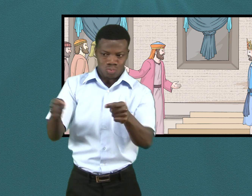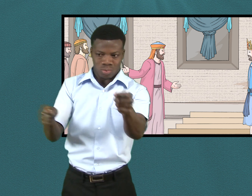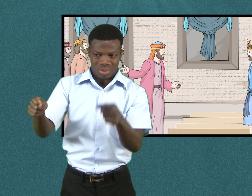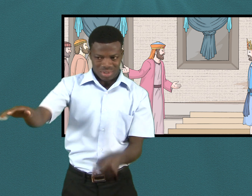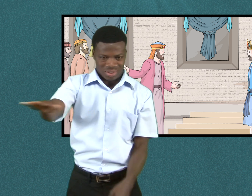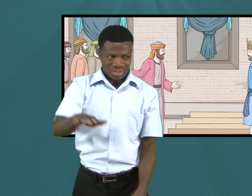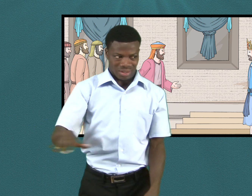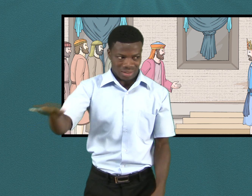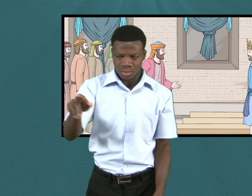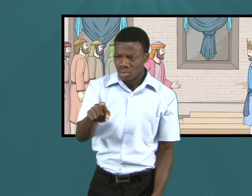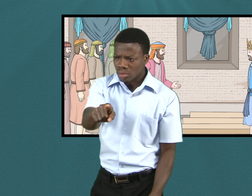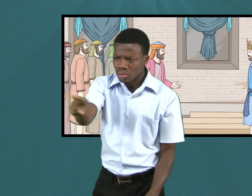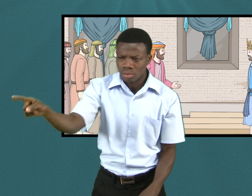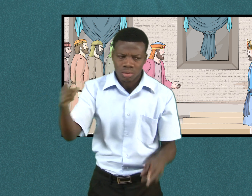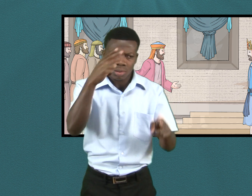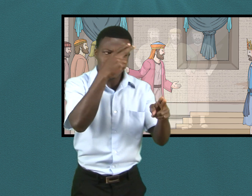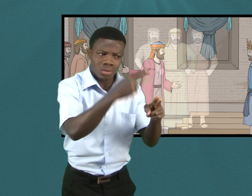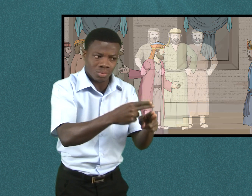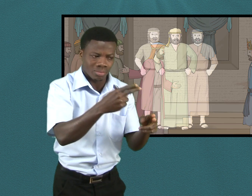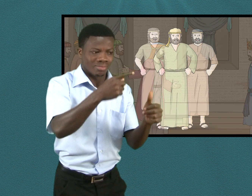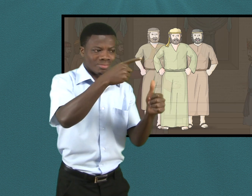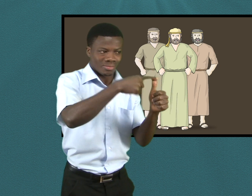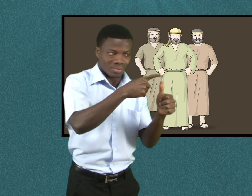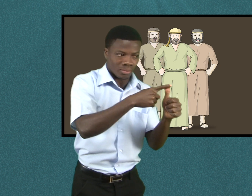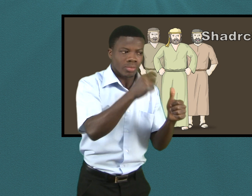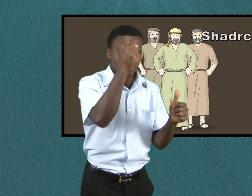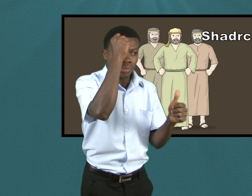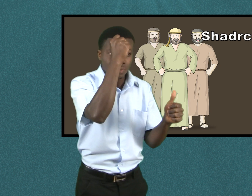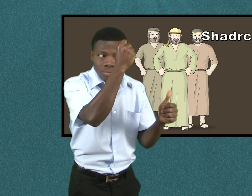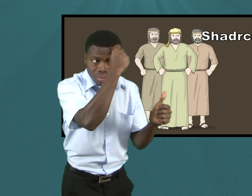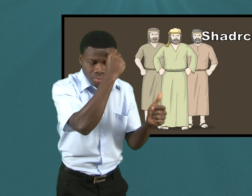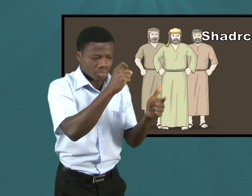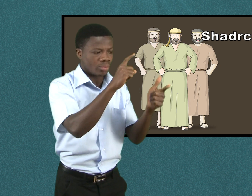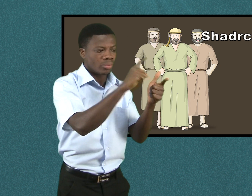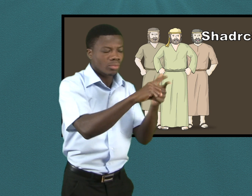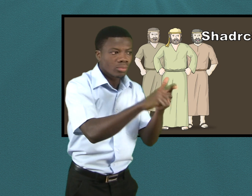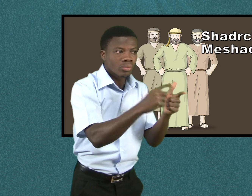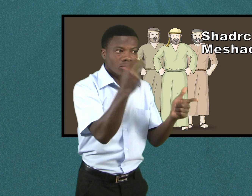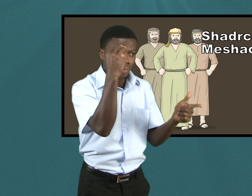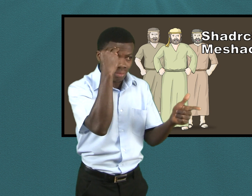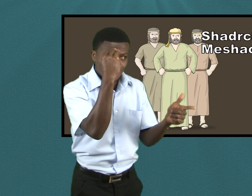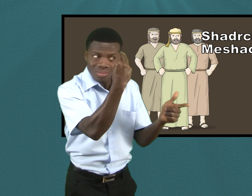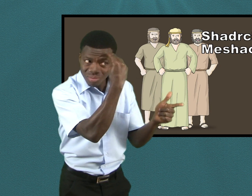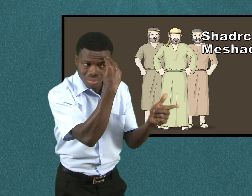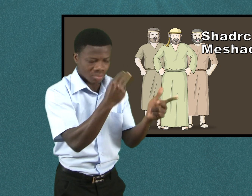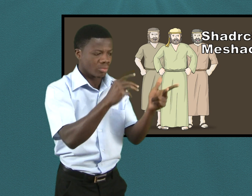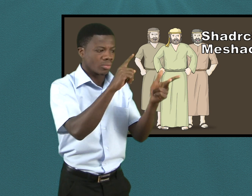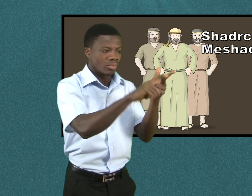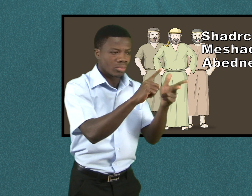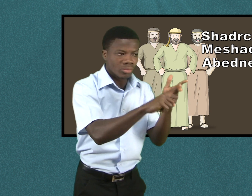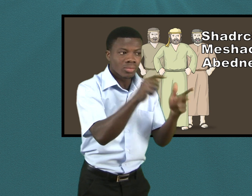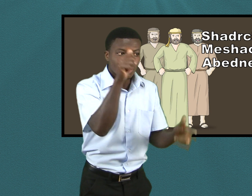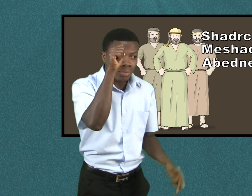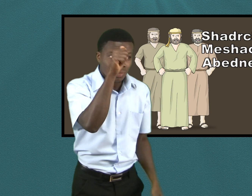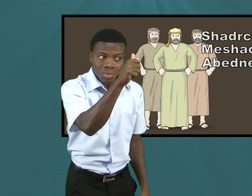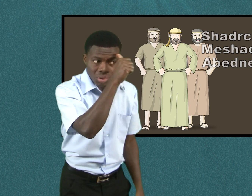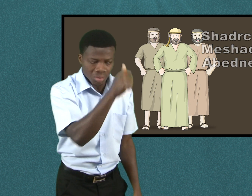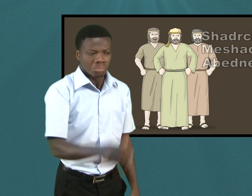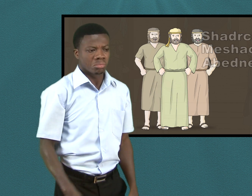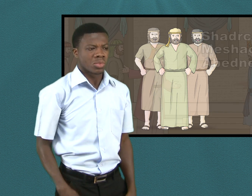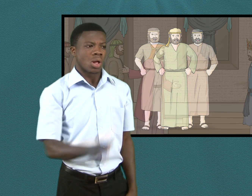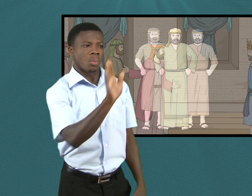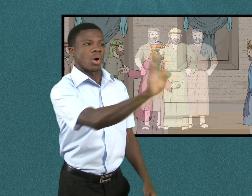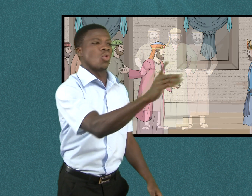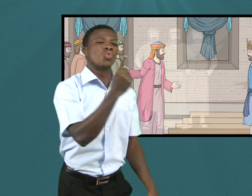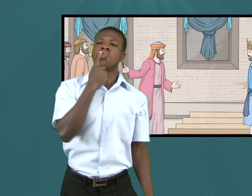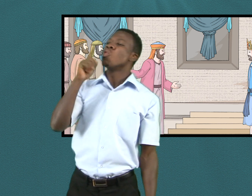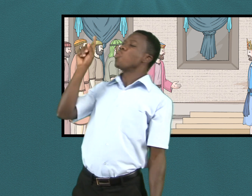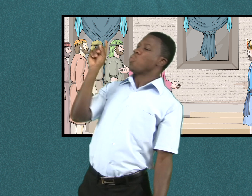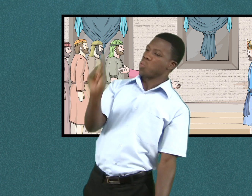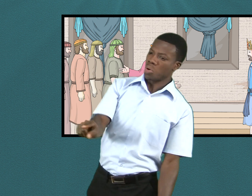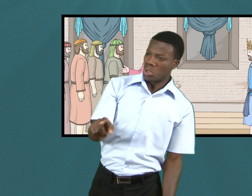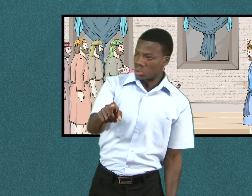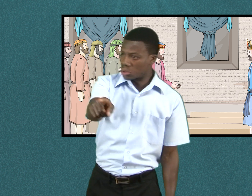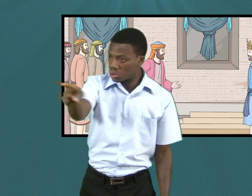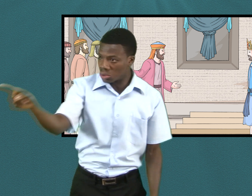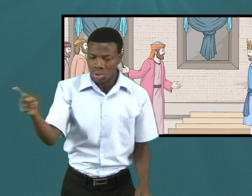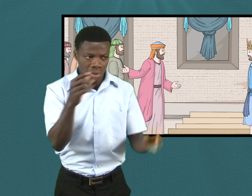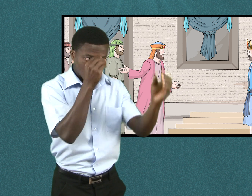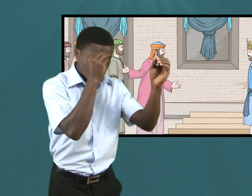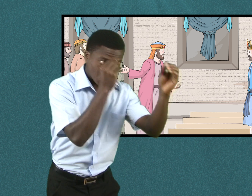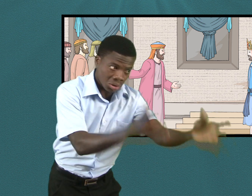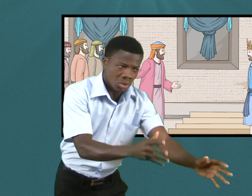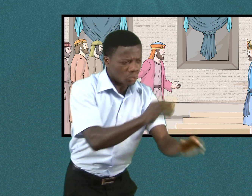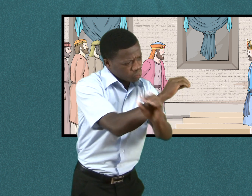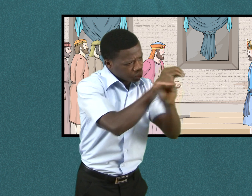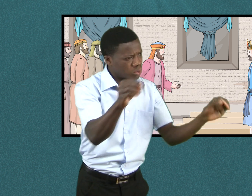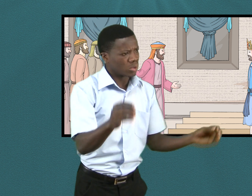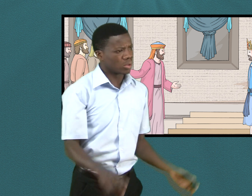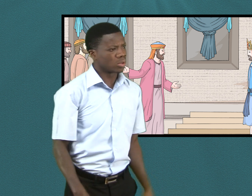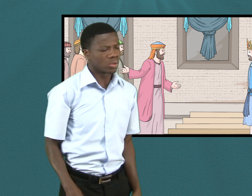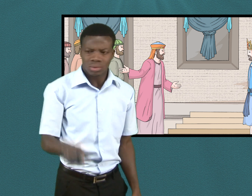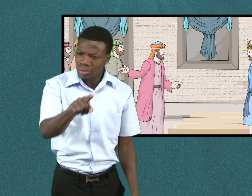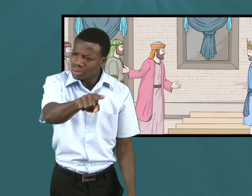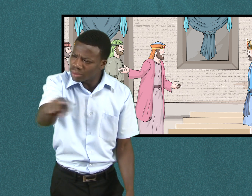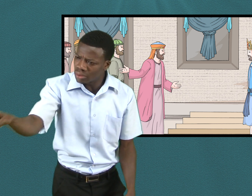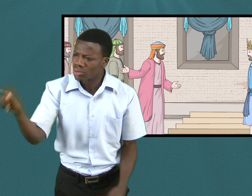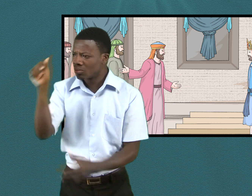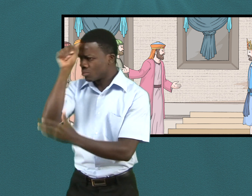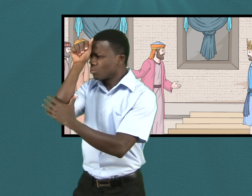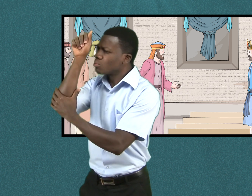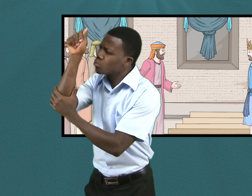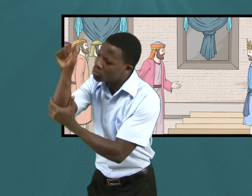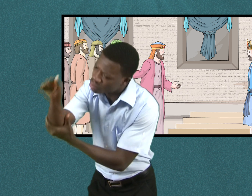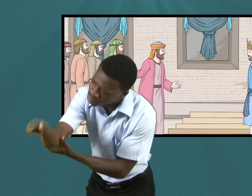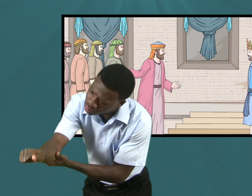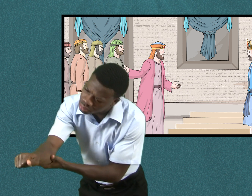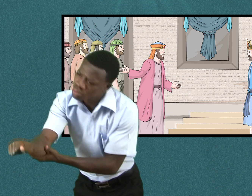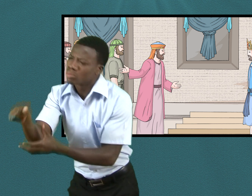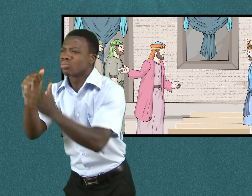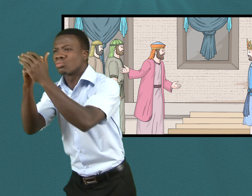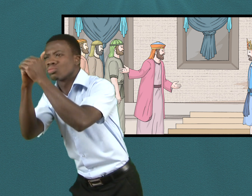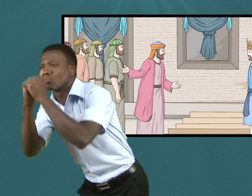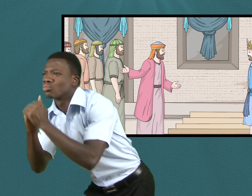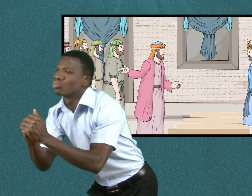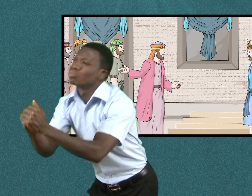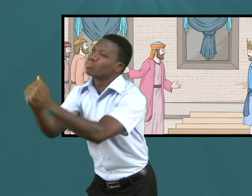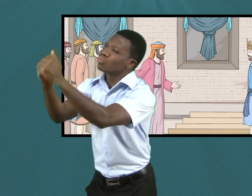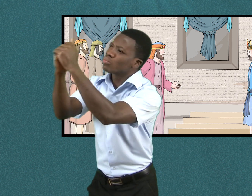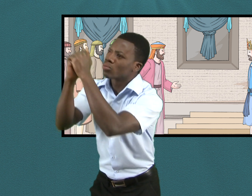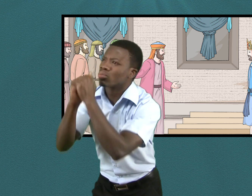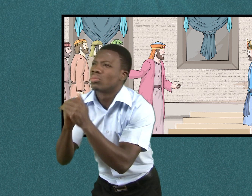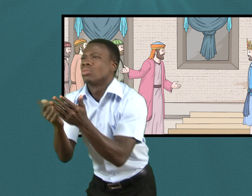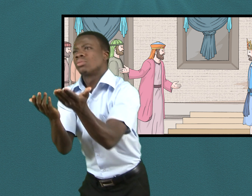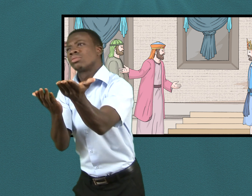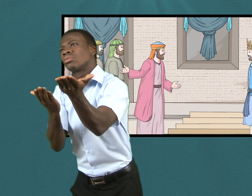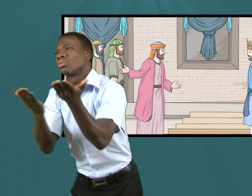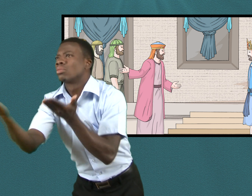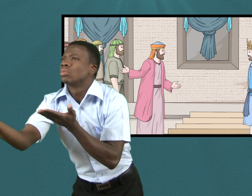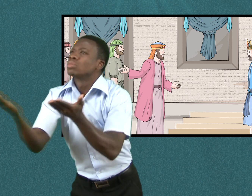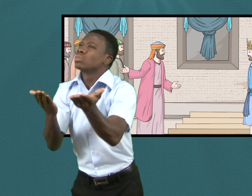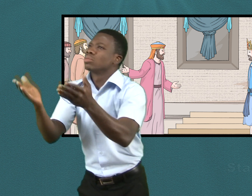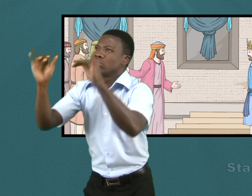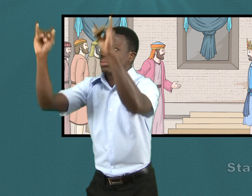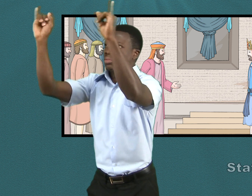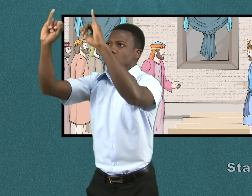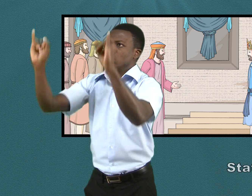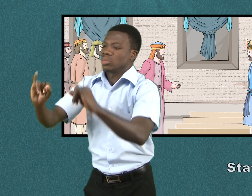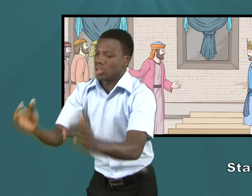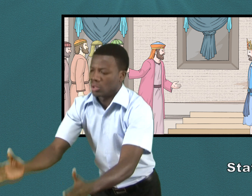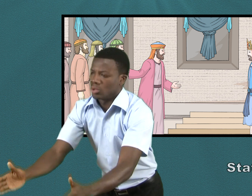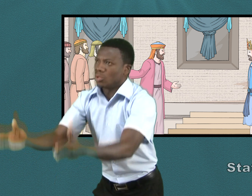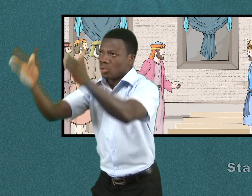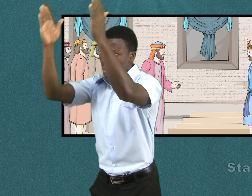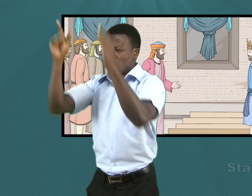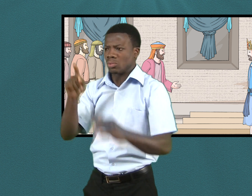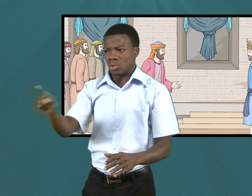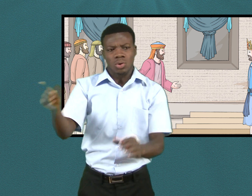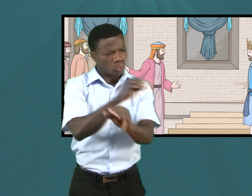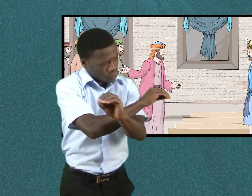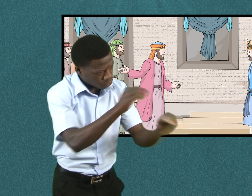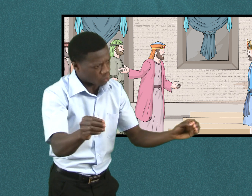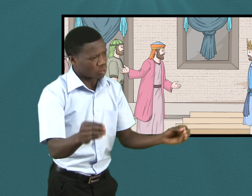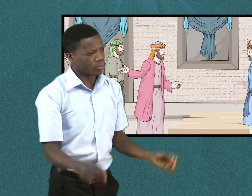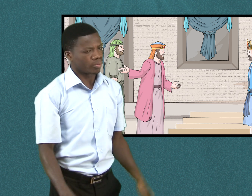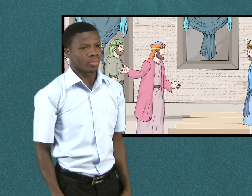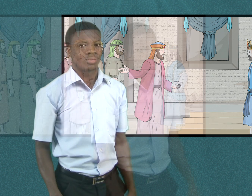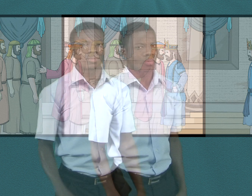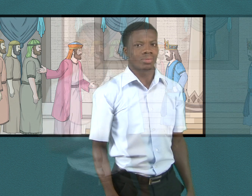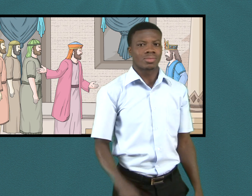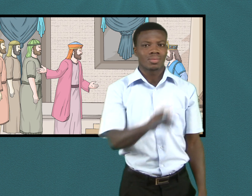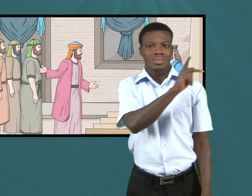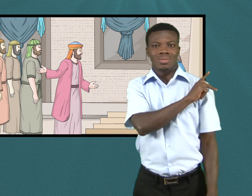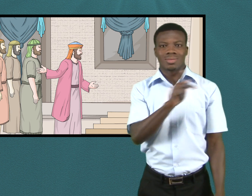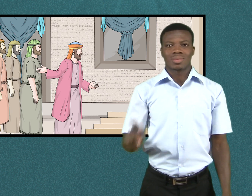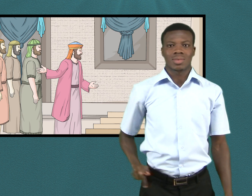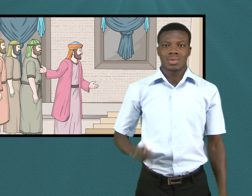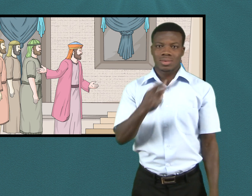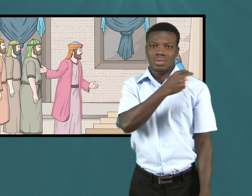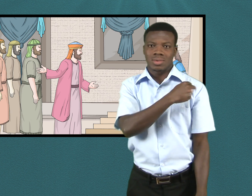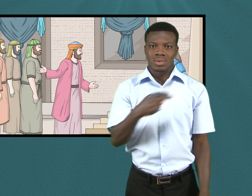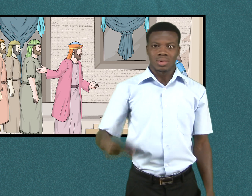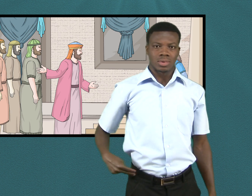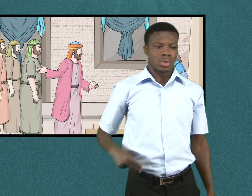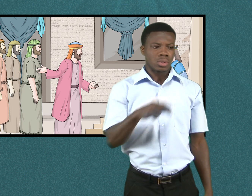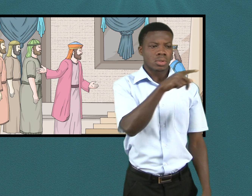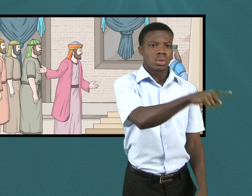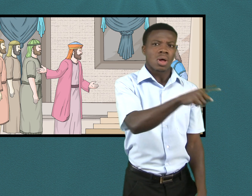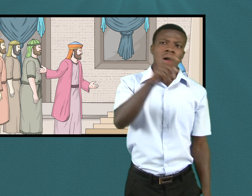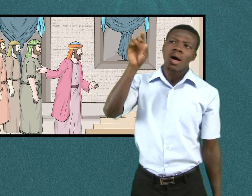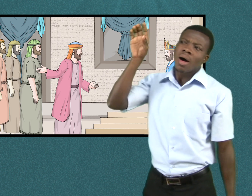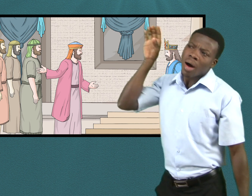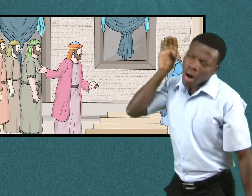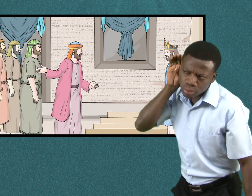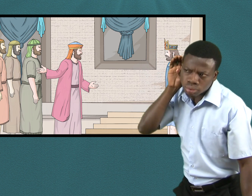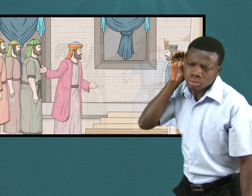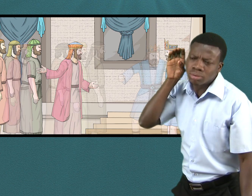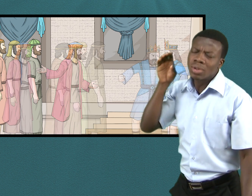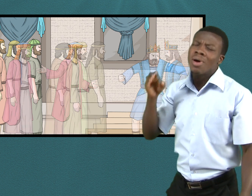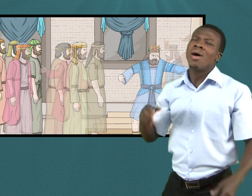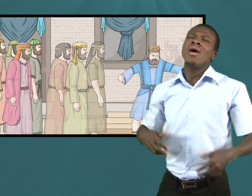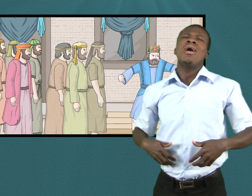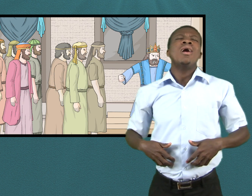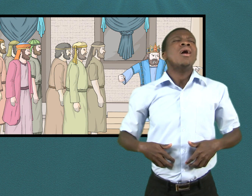But there are some Jews you have appointed to manage the province of Babylon—Shadrach, Meshach, and Abednego—who have ignored you, O king, and have refused to serve your gods or worship the golden statue you have set up.”